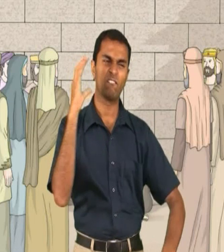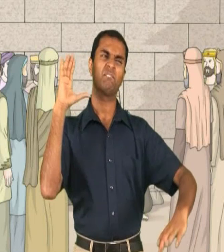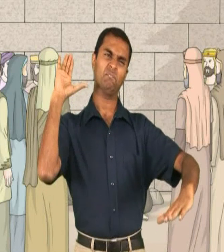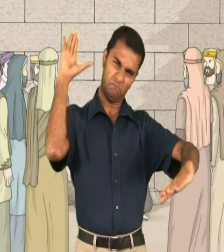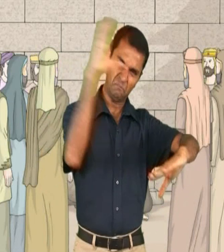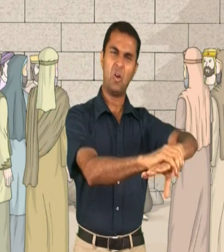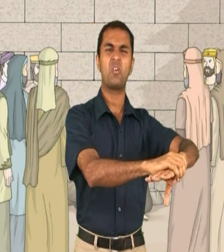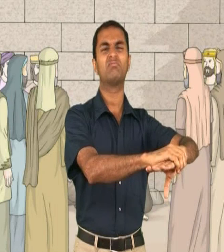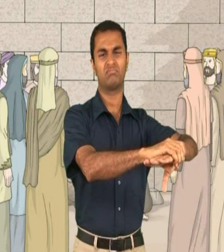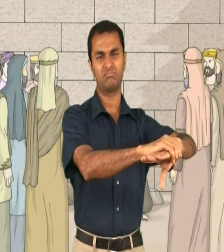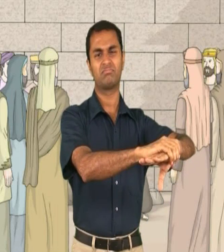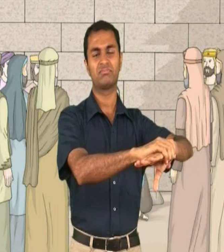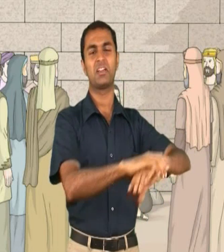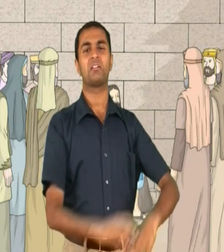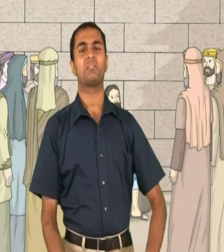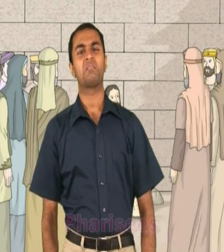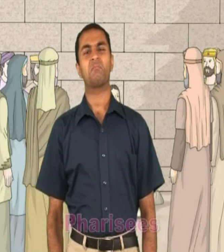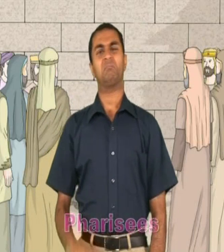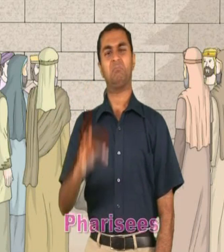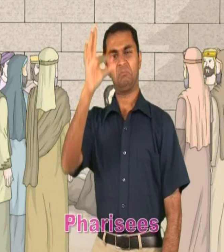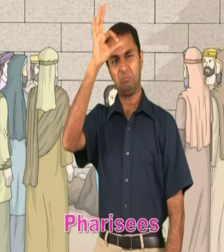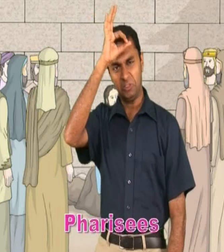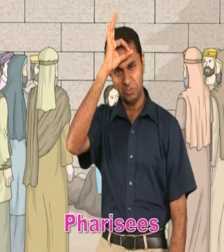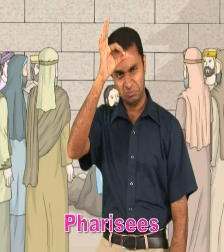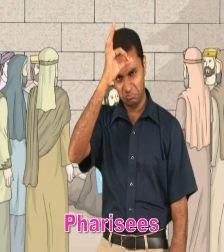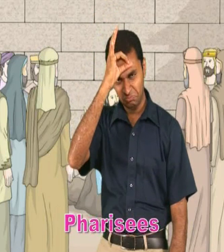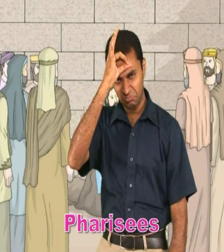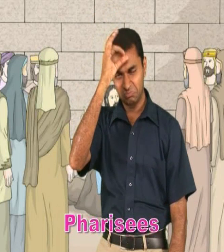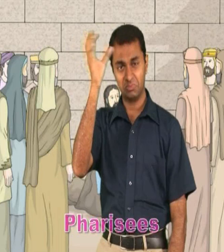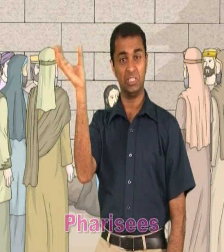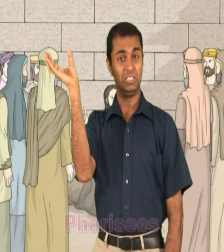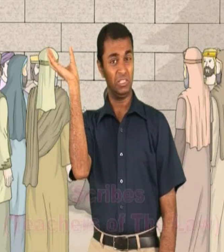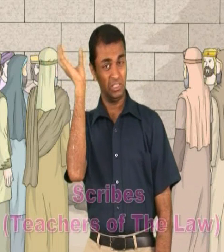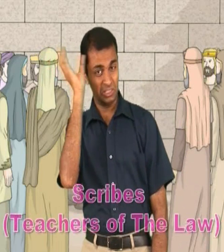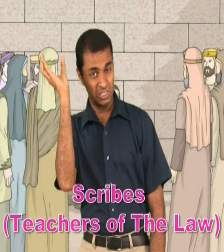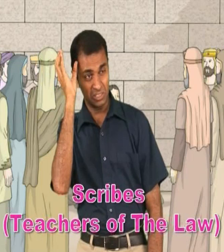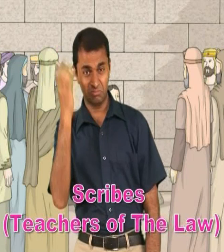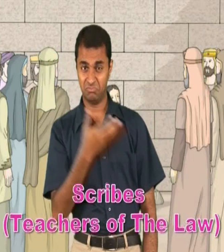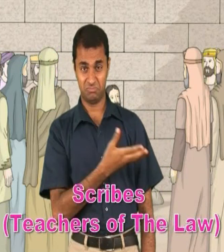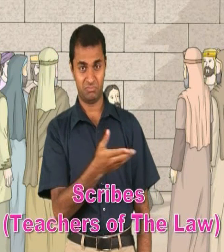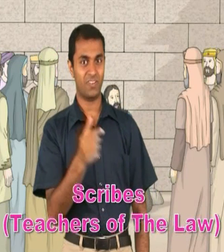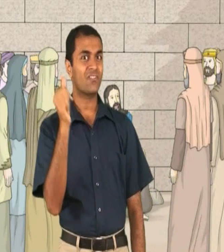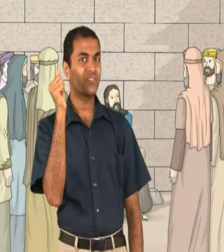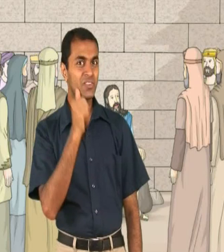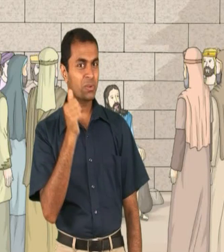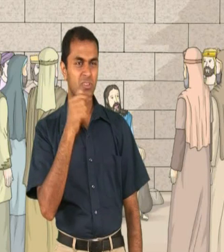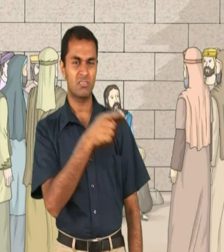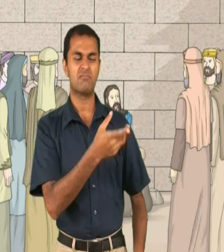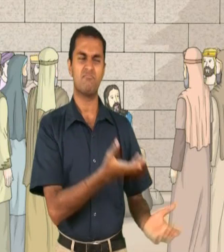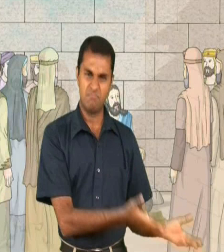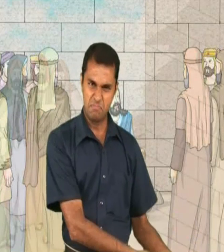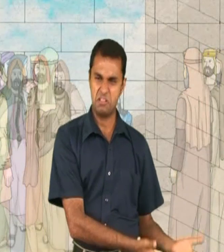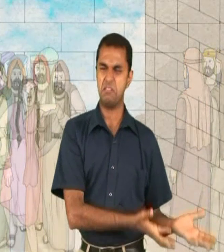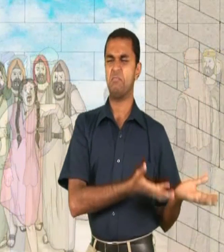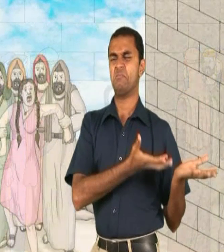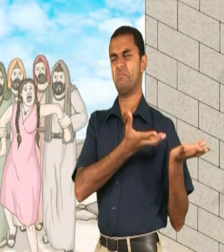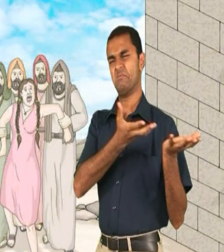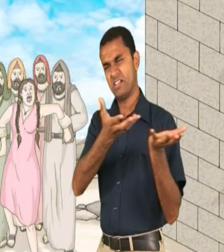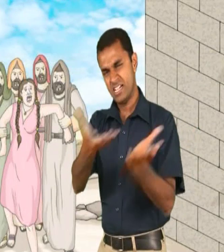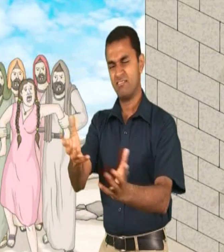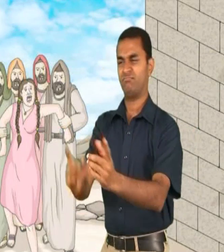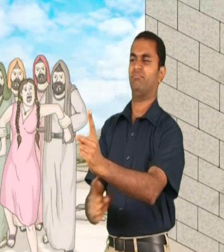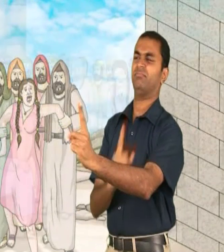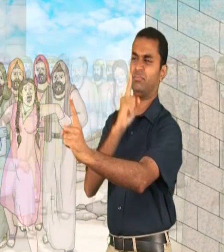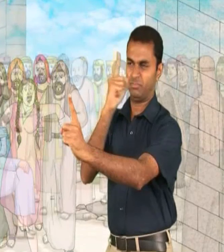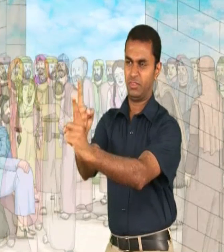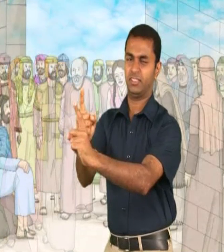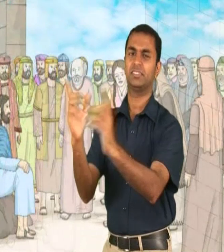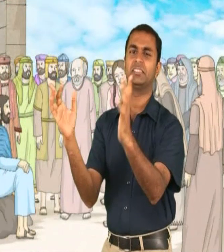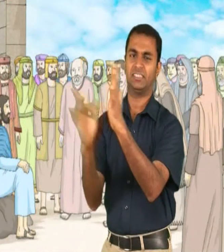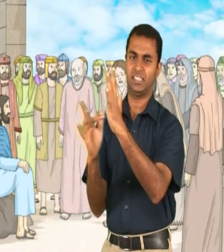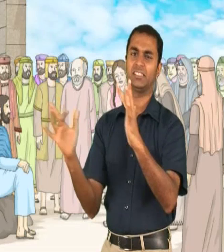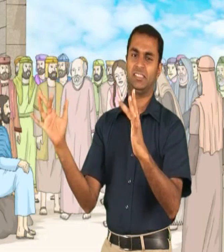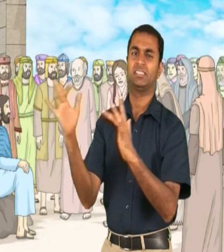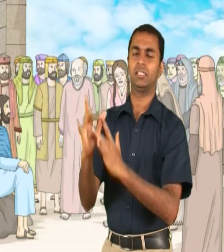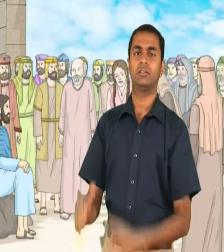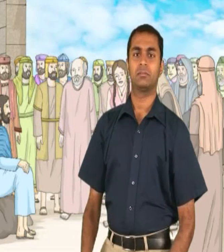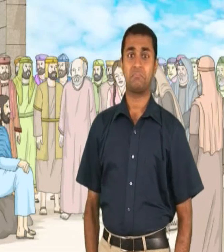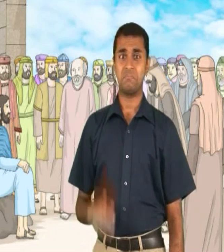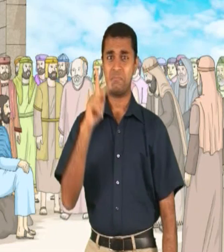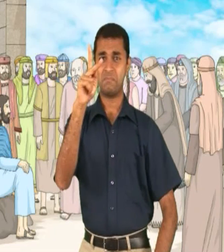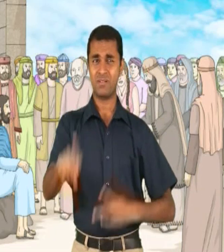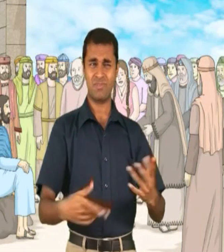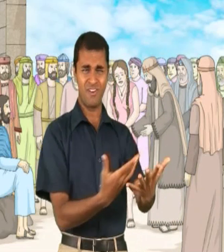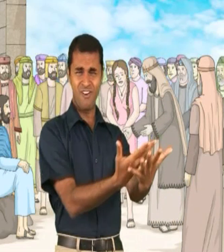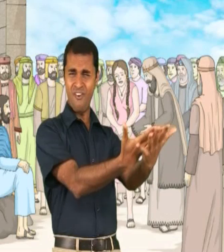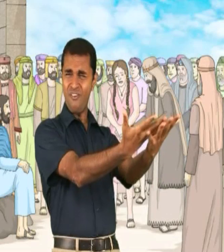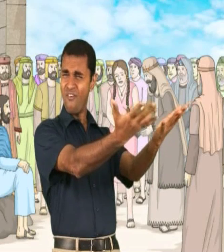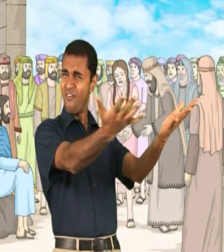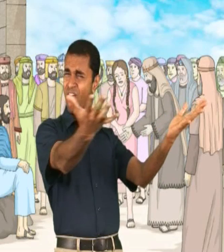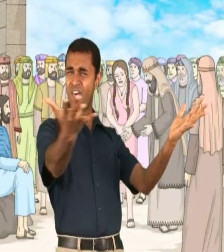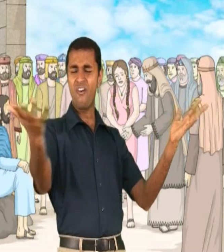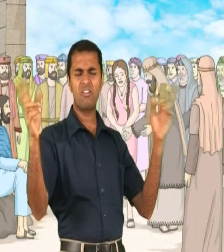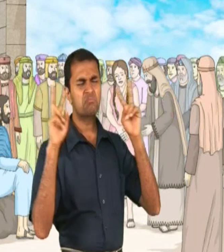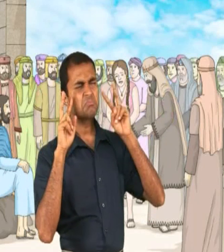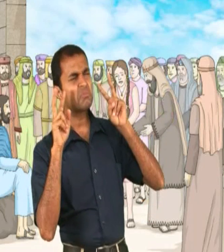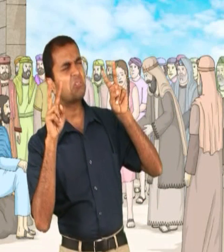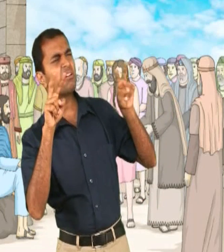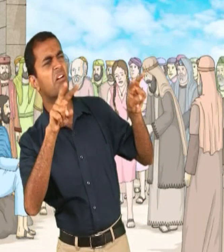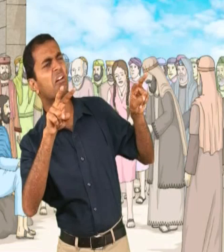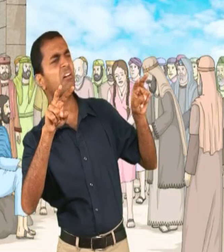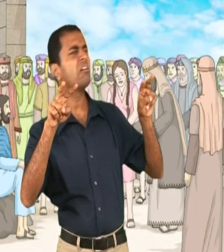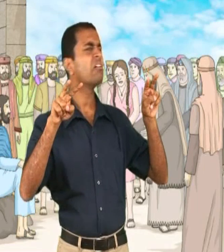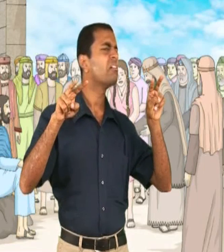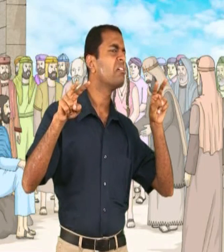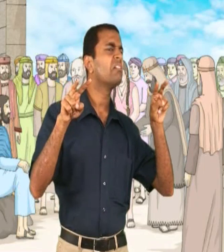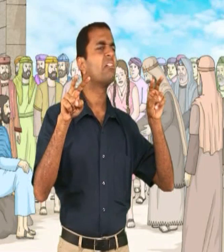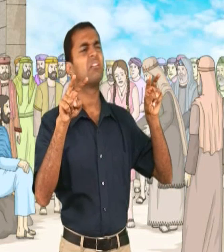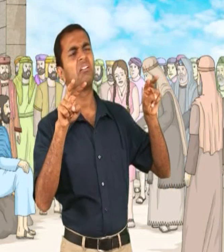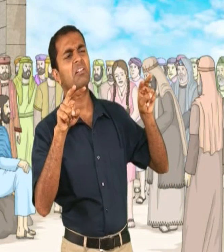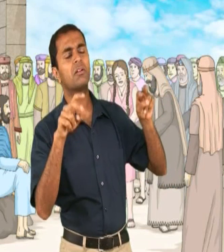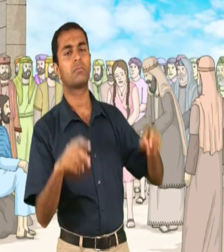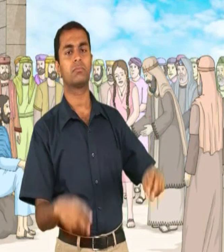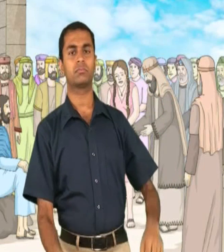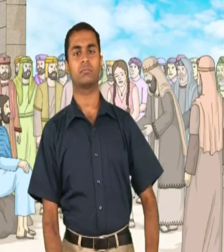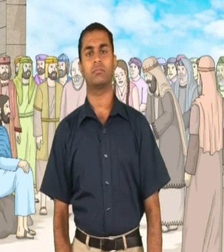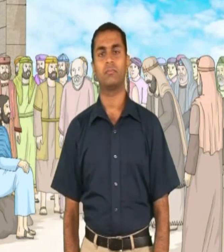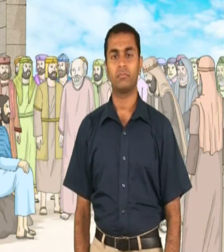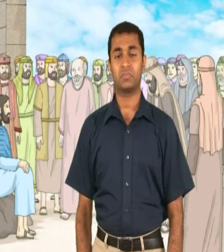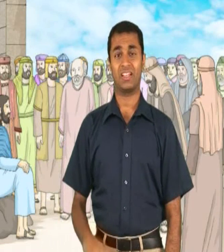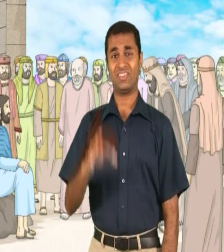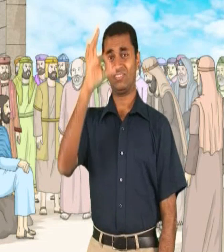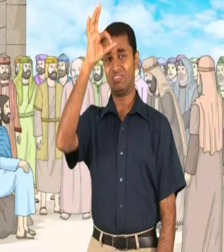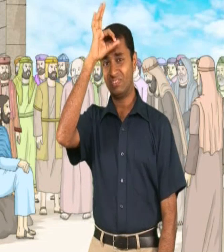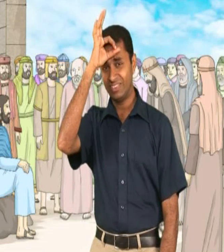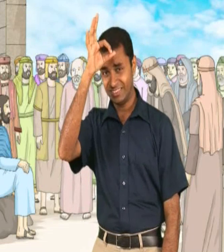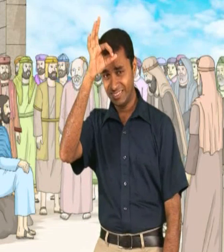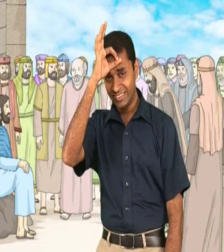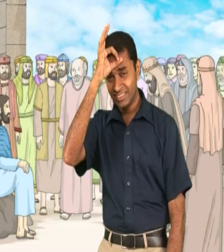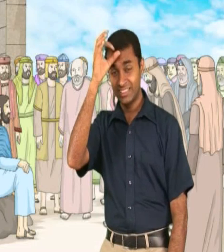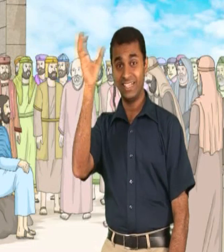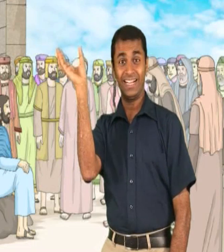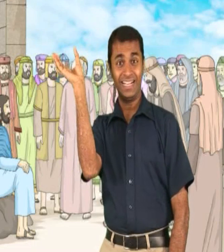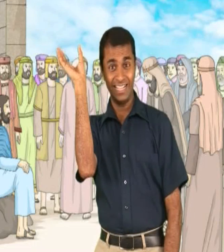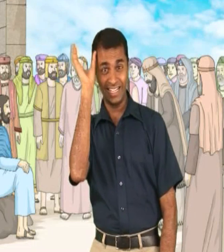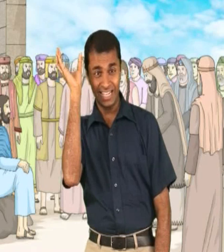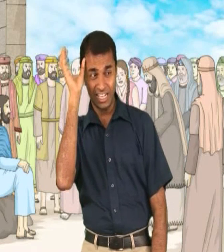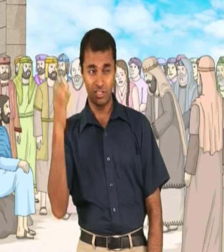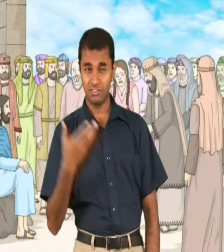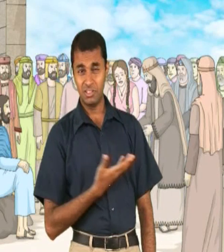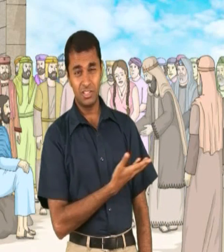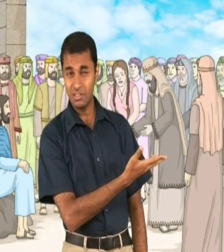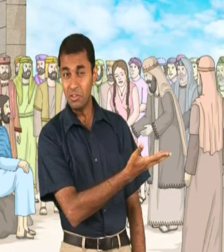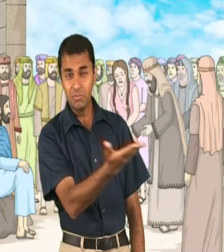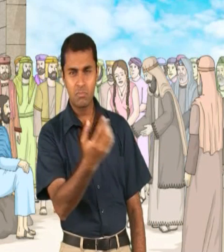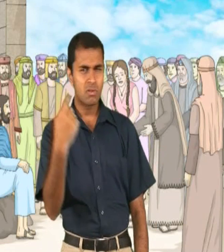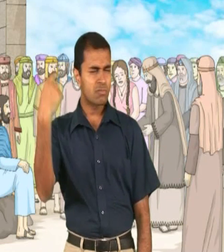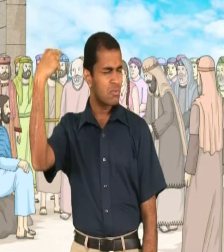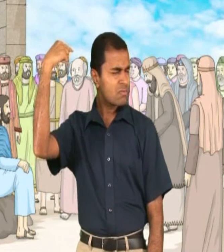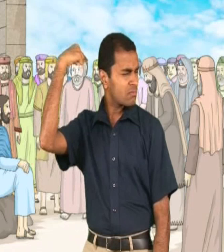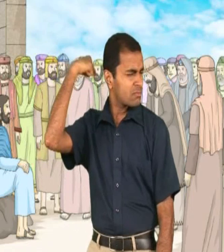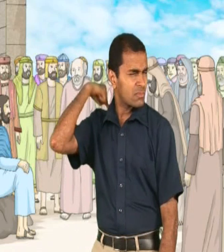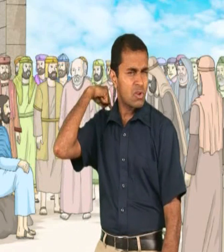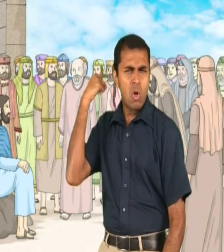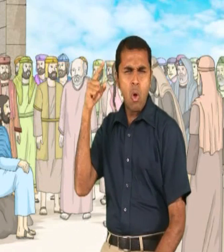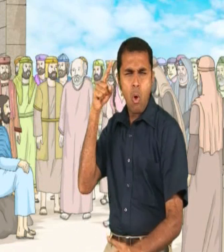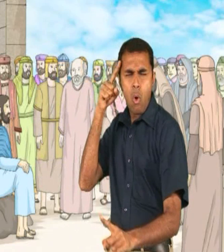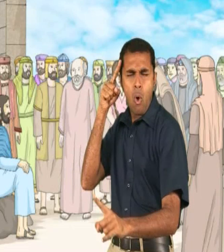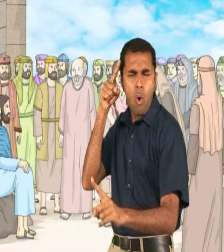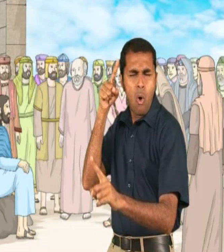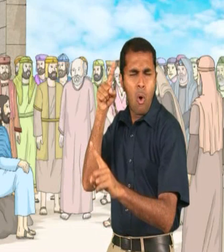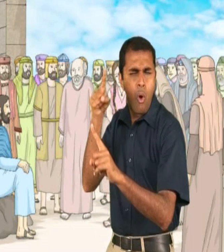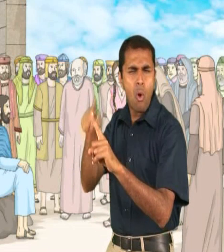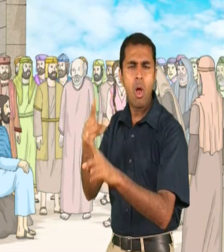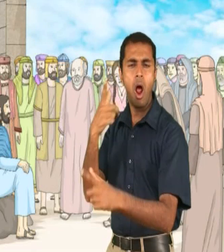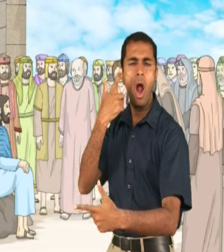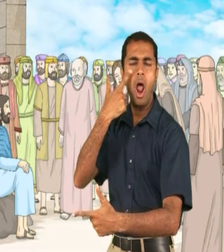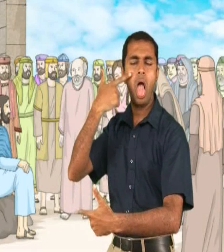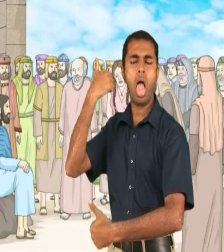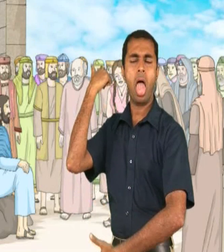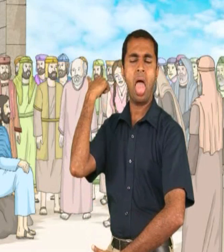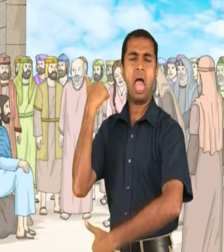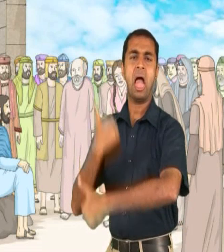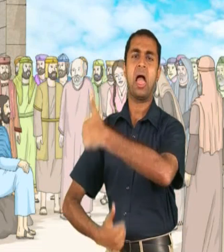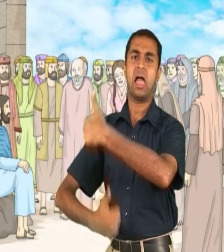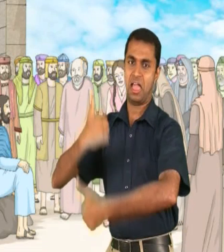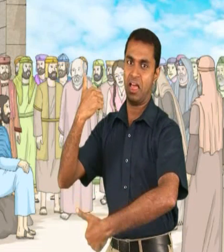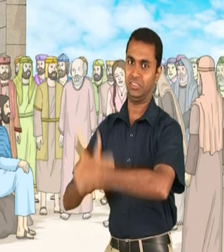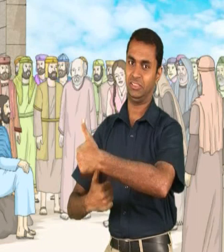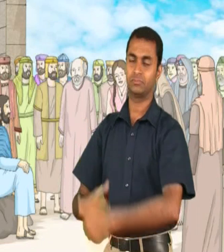The scribes and Pharisees, however, brought to Him a woman caught in adultery.